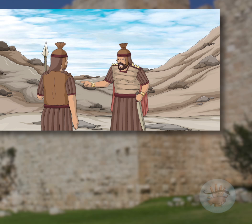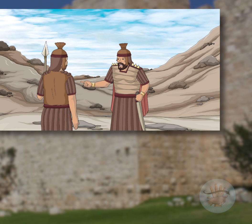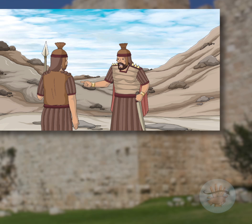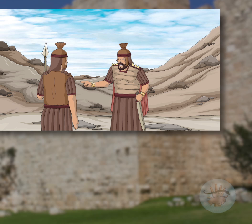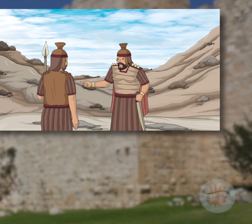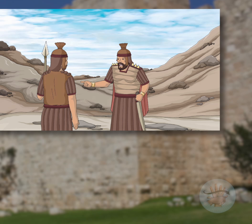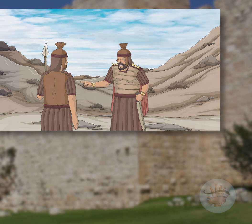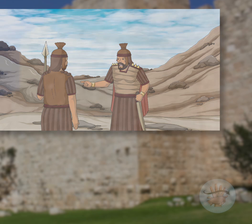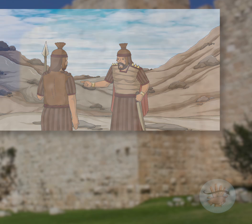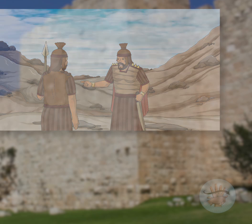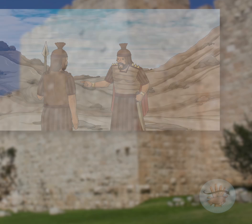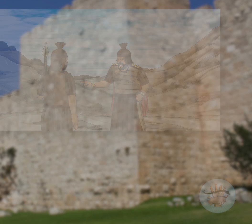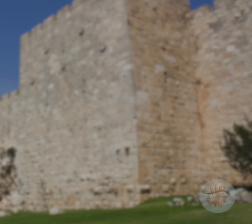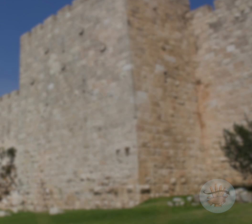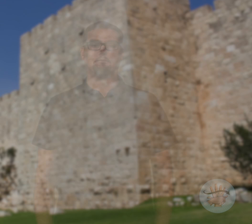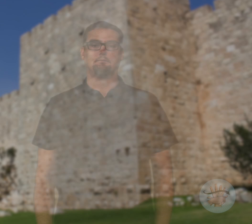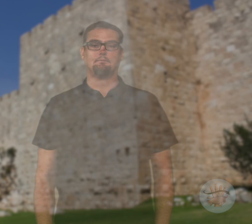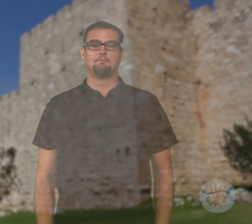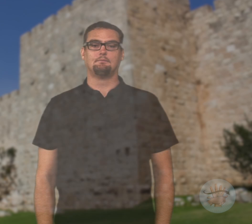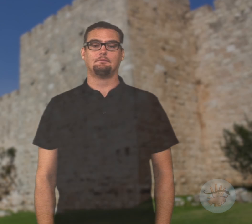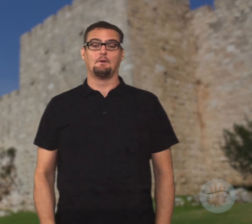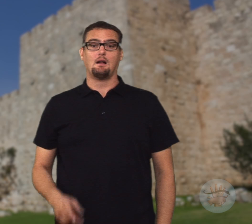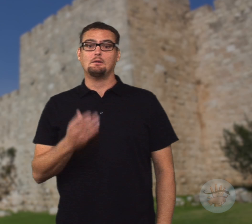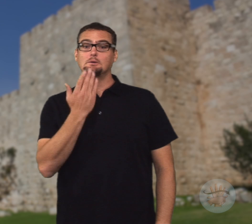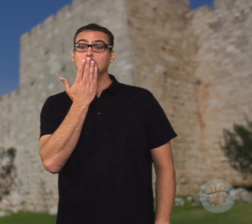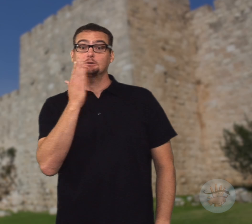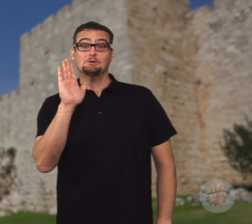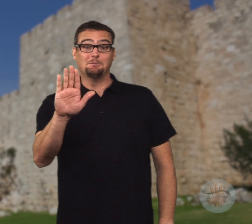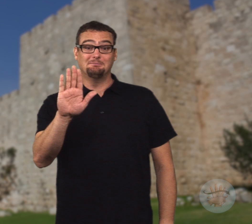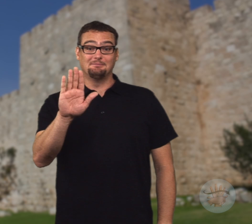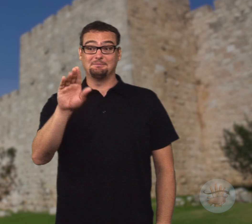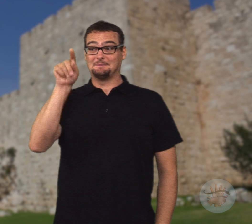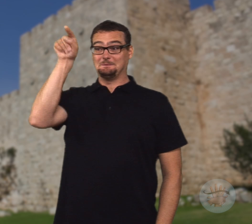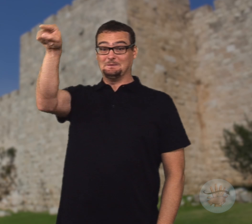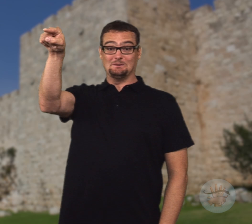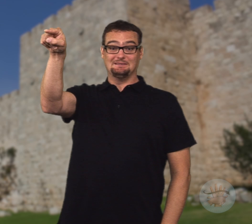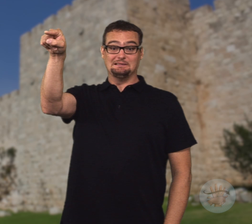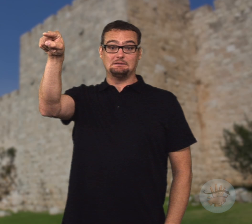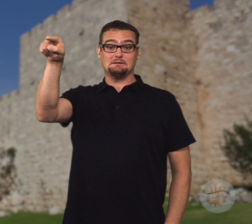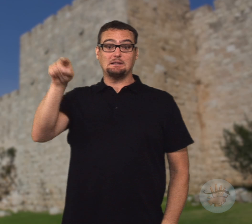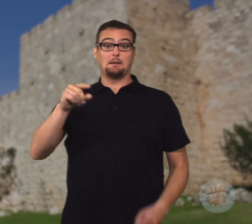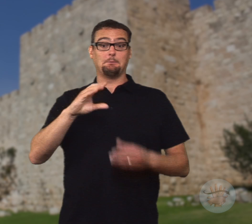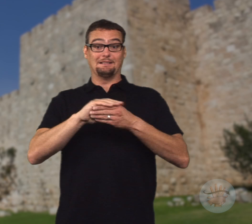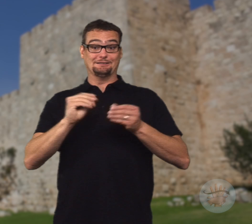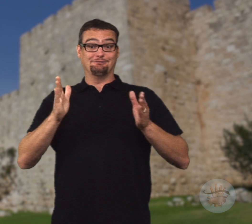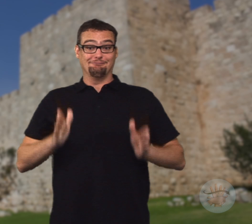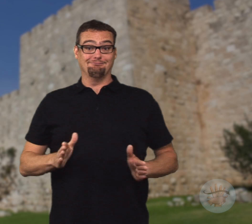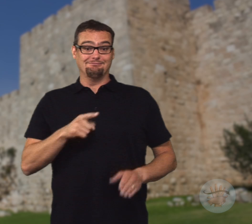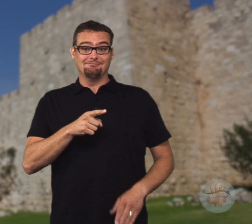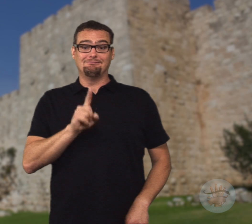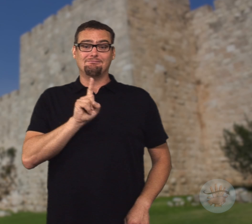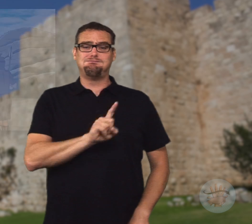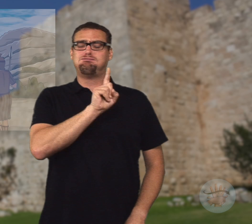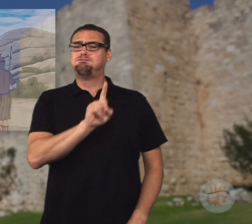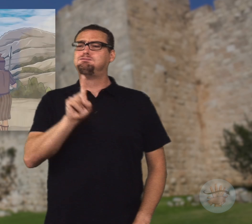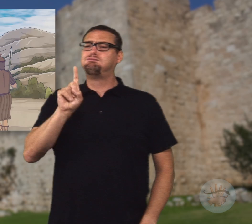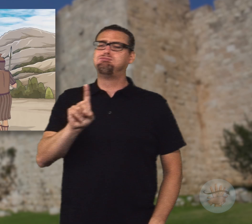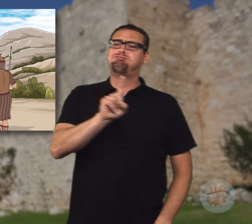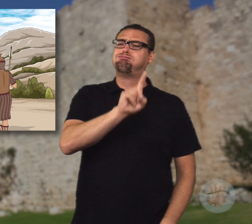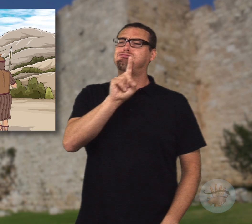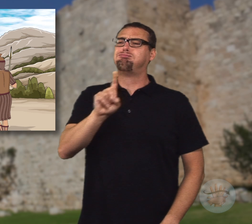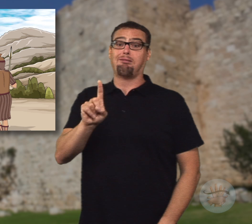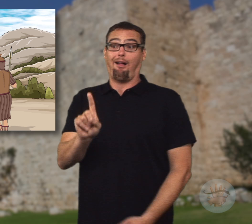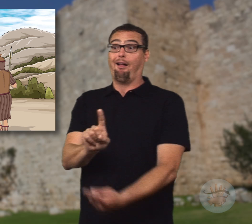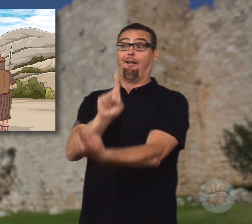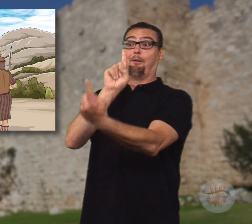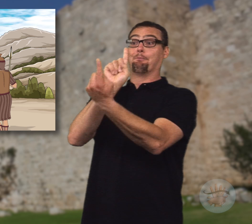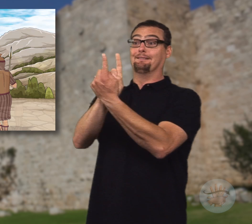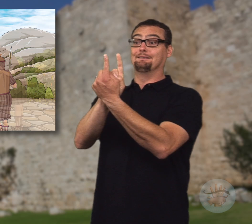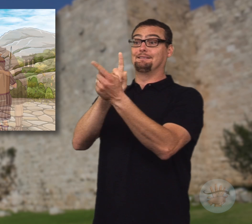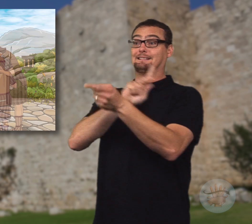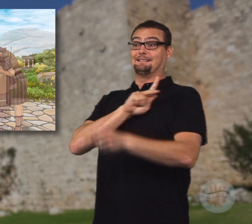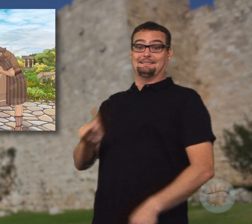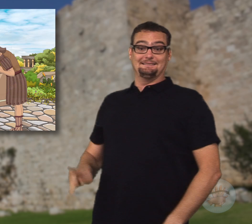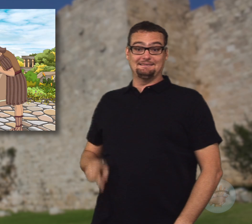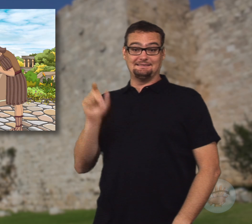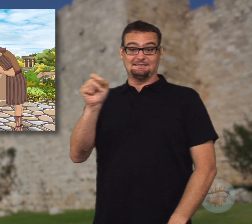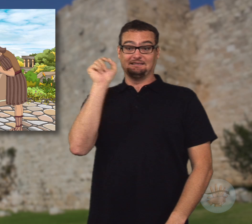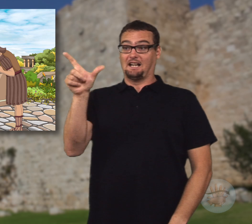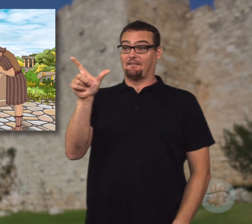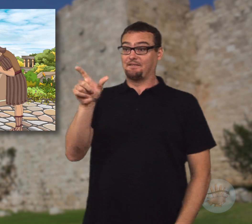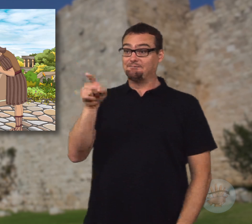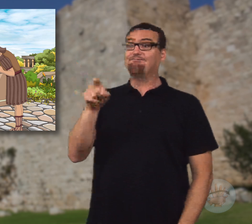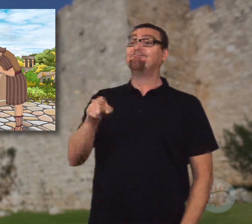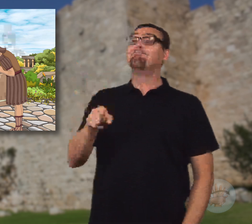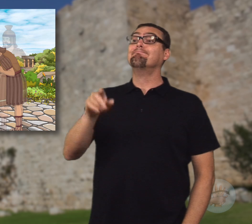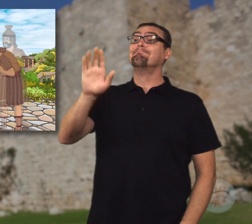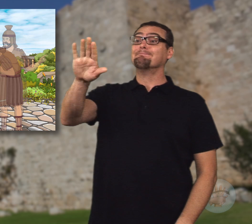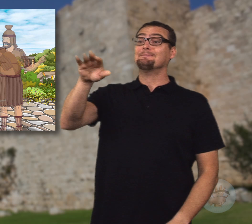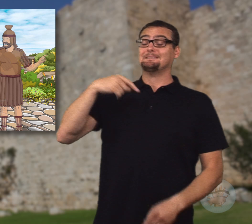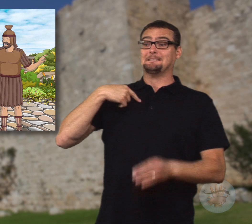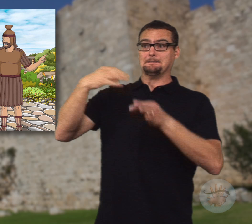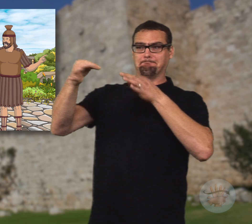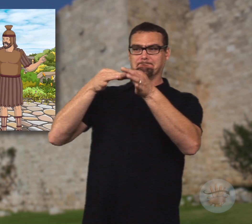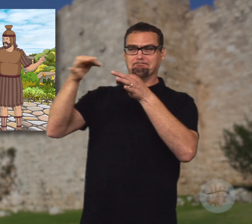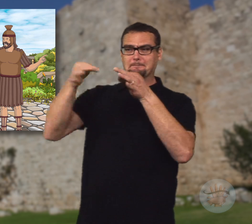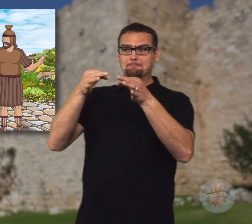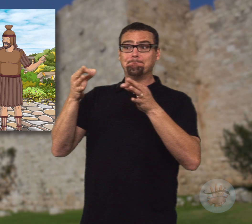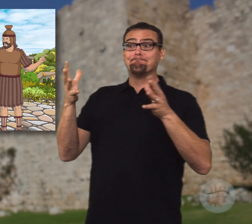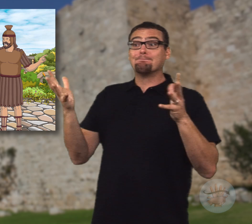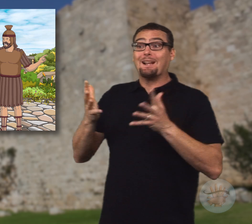So the messenger set out and reported to David all that Joab had sent him to say.